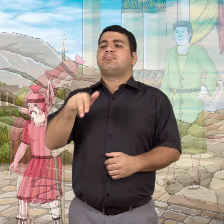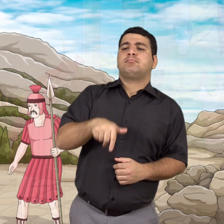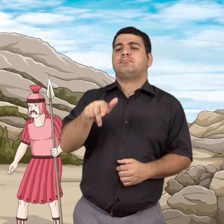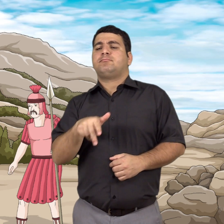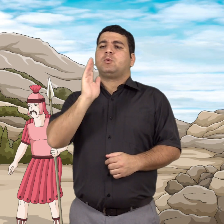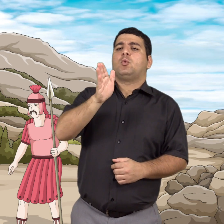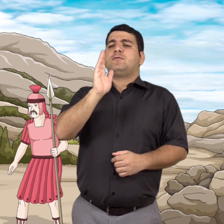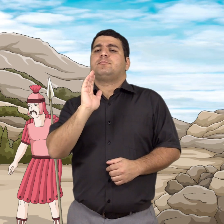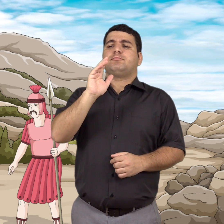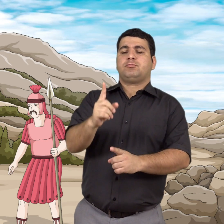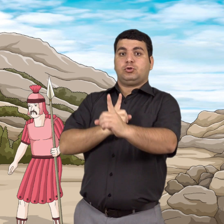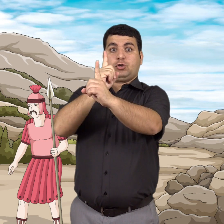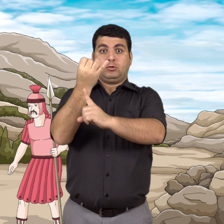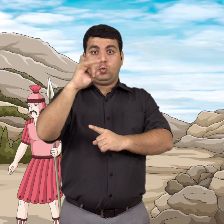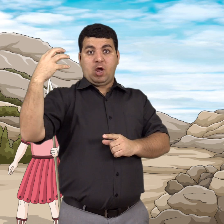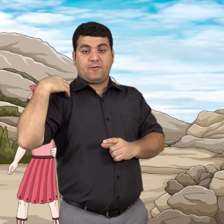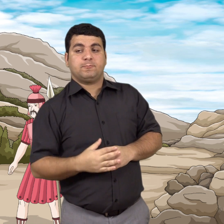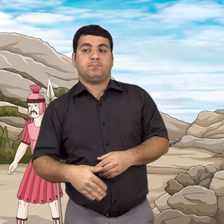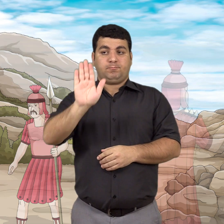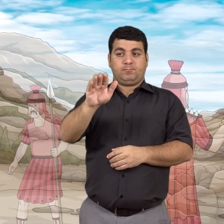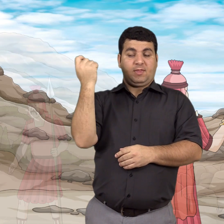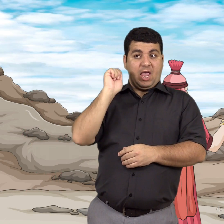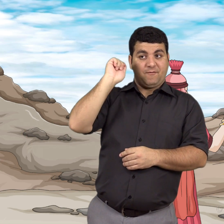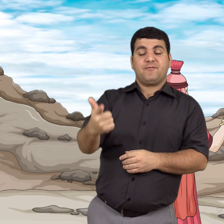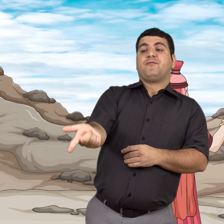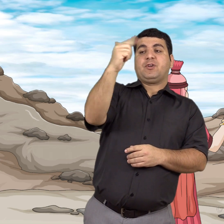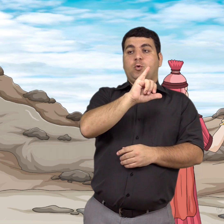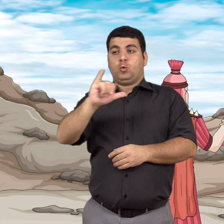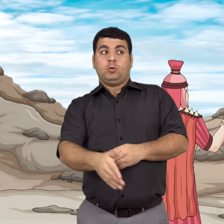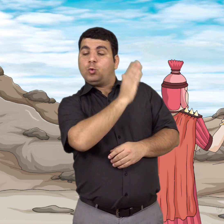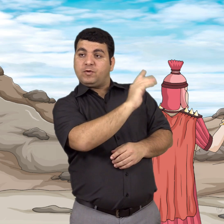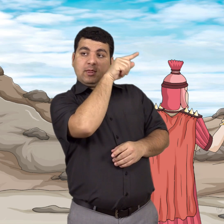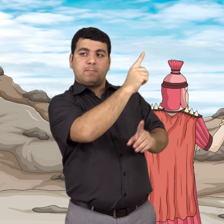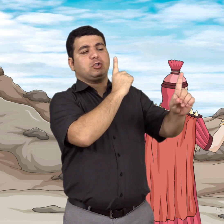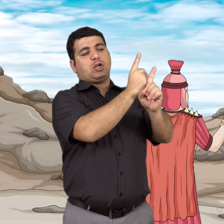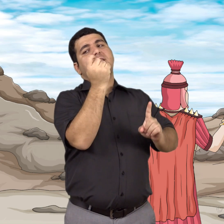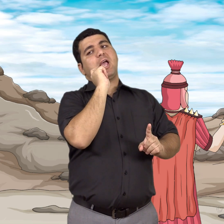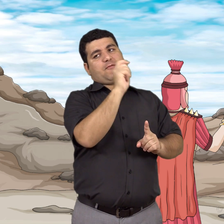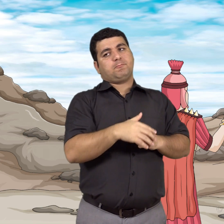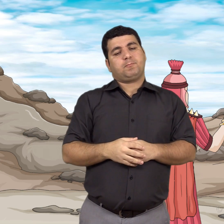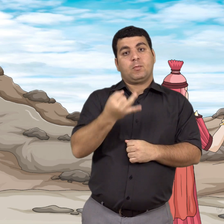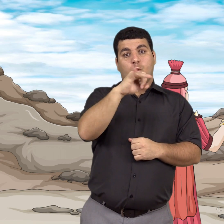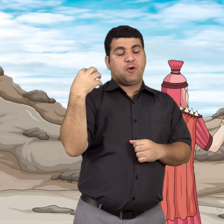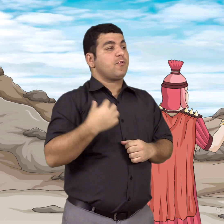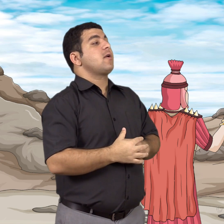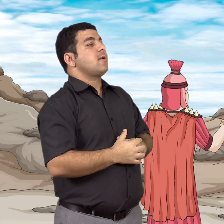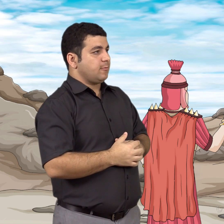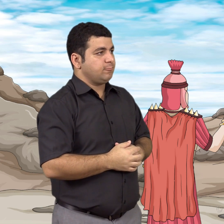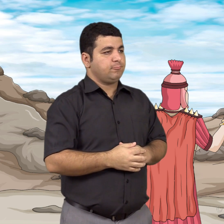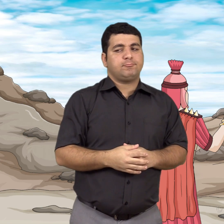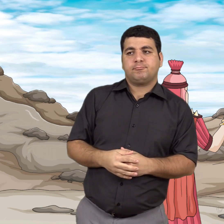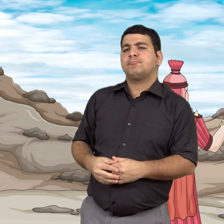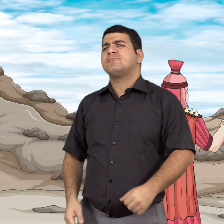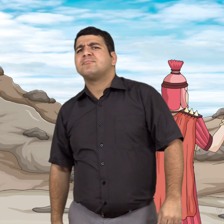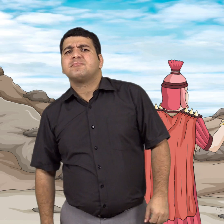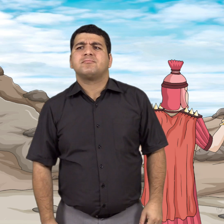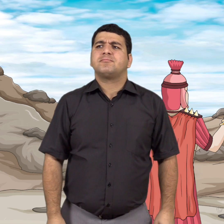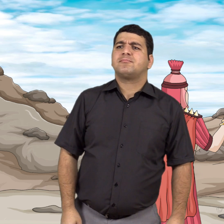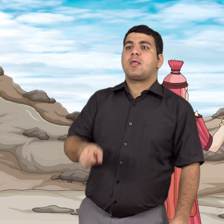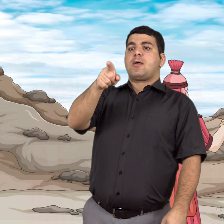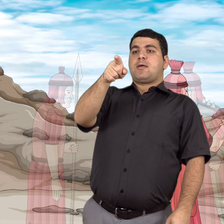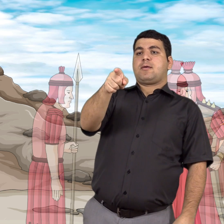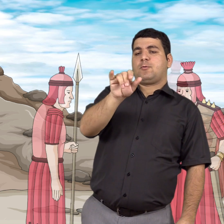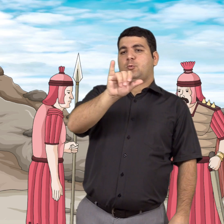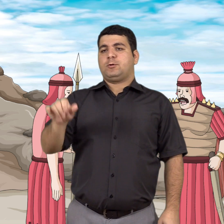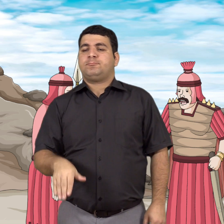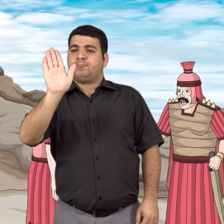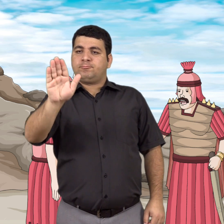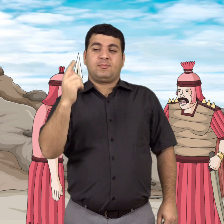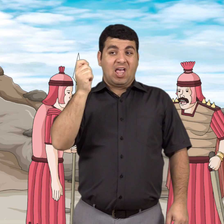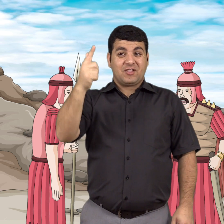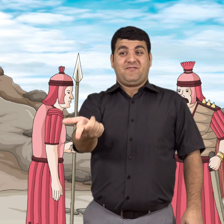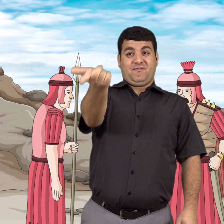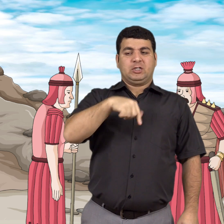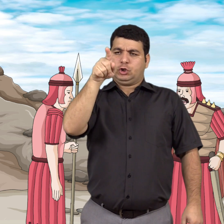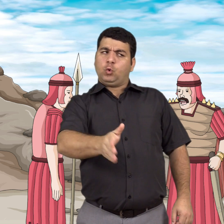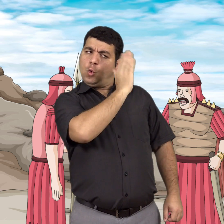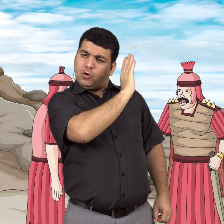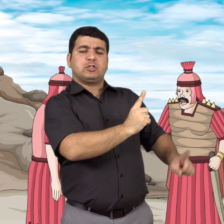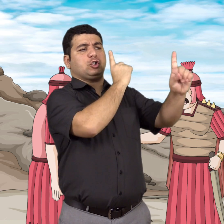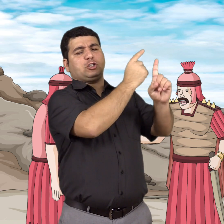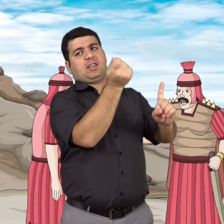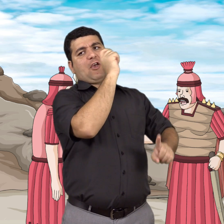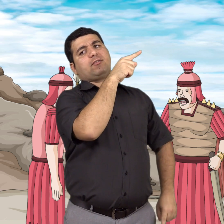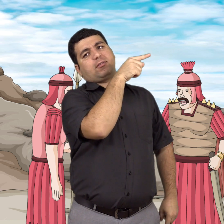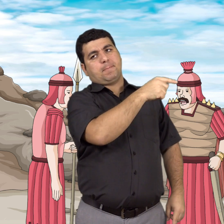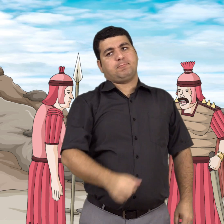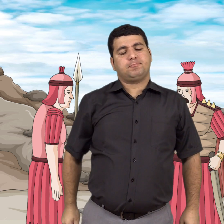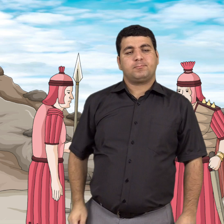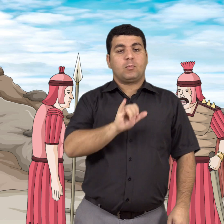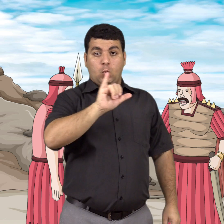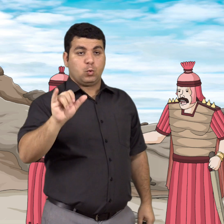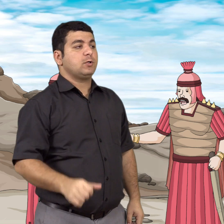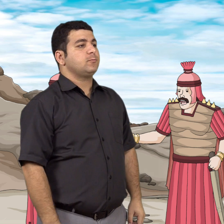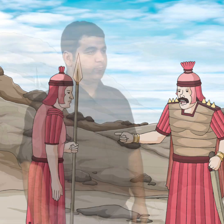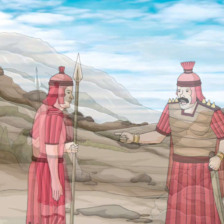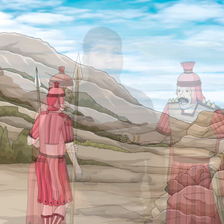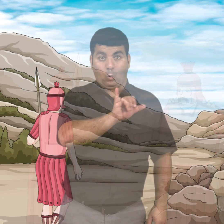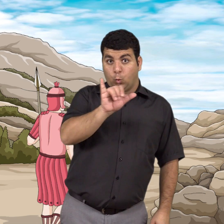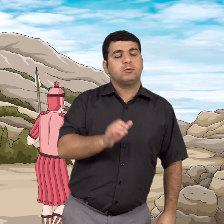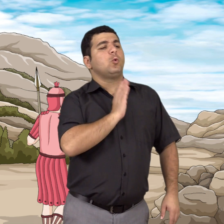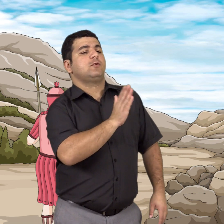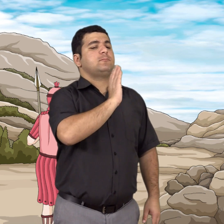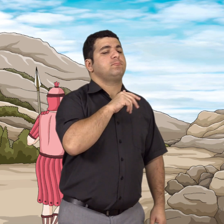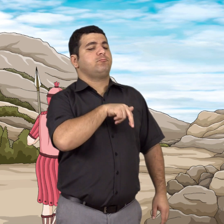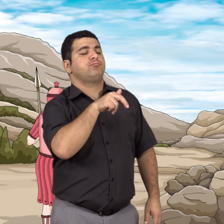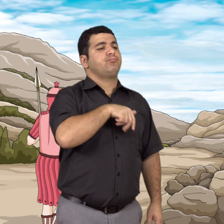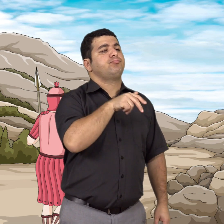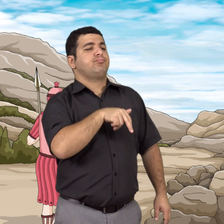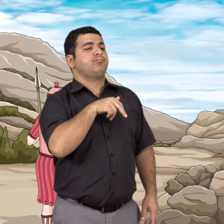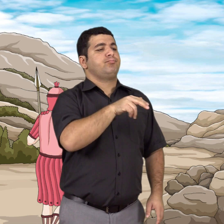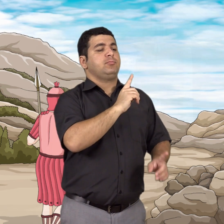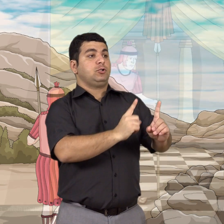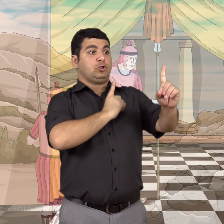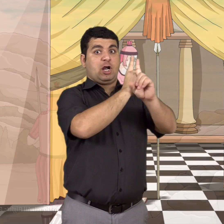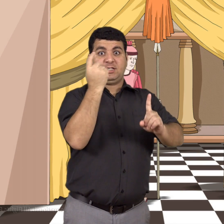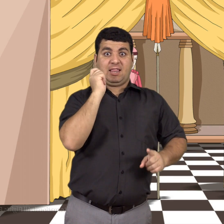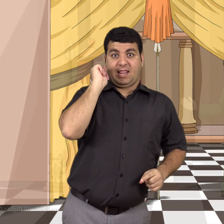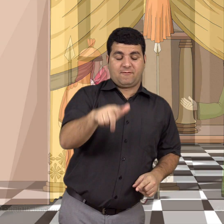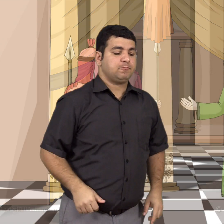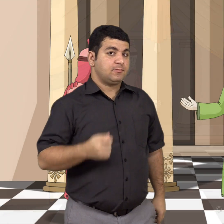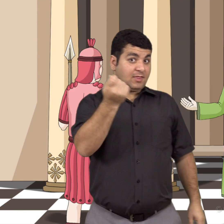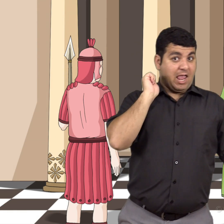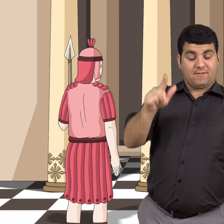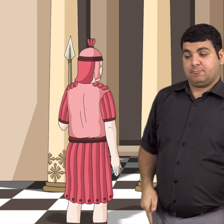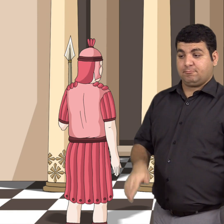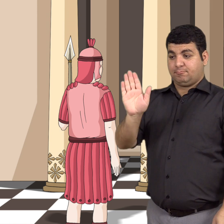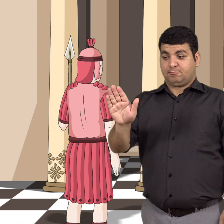So Joab sent him to David.